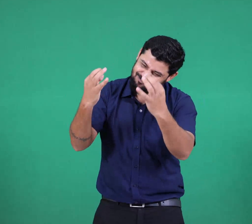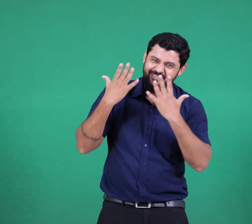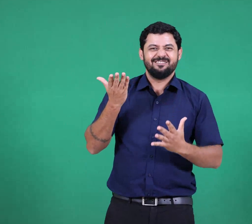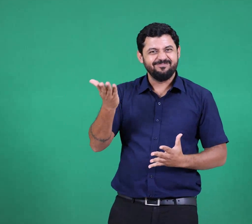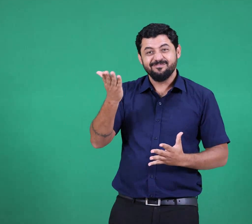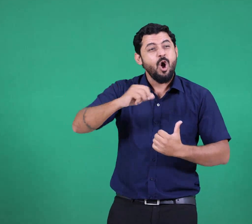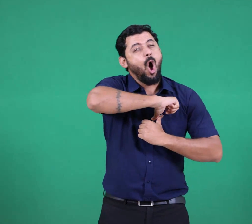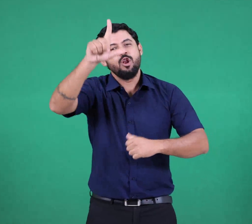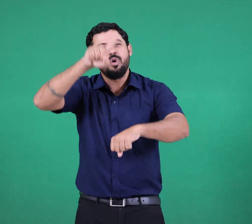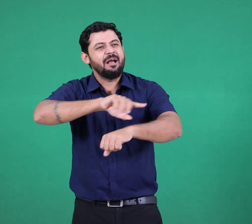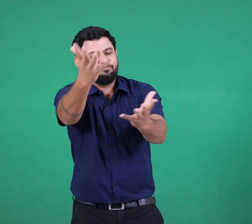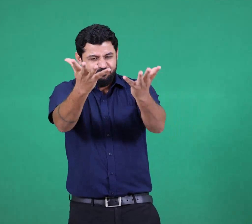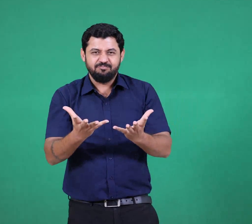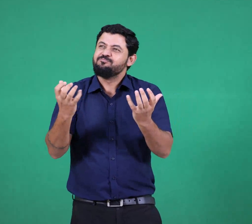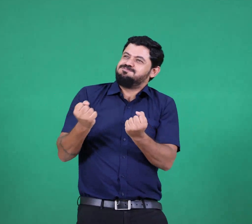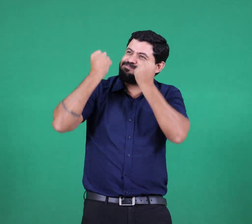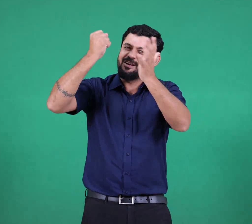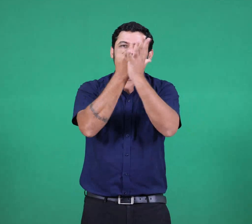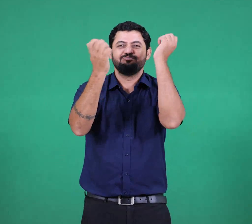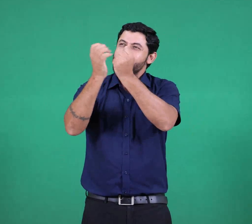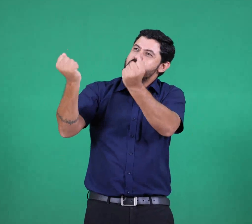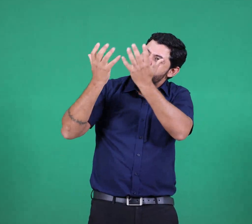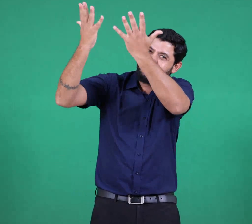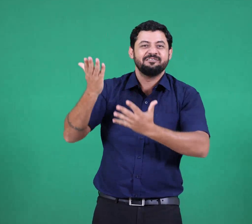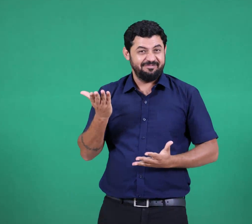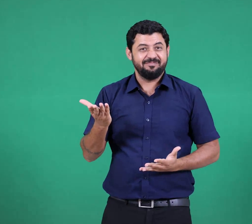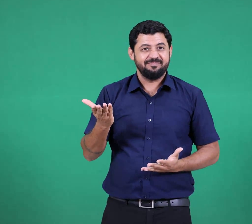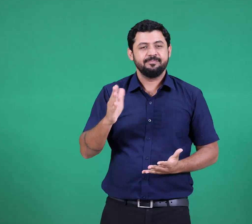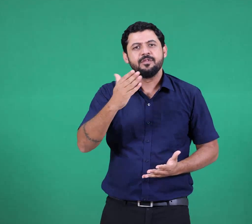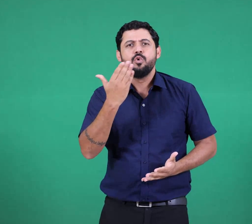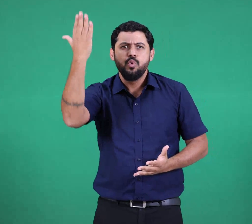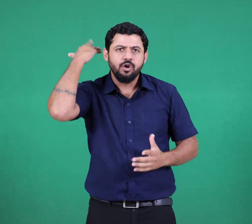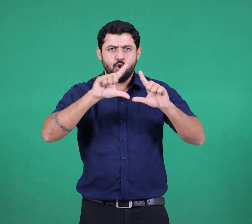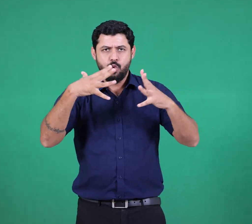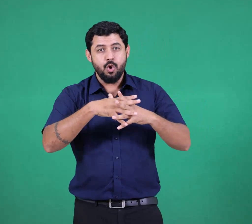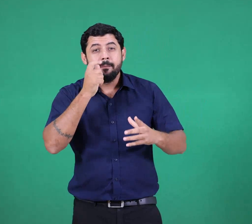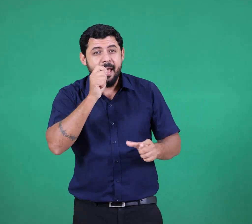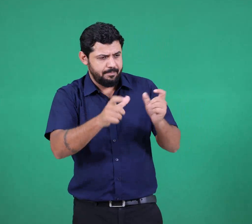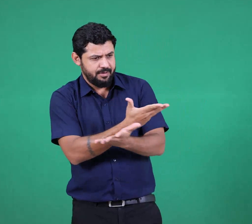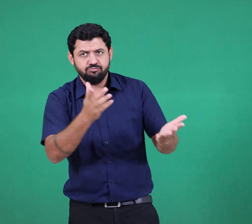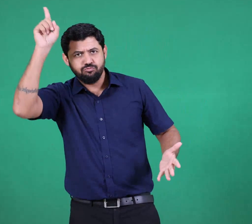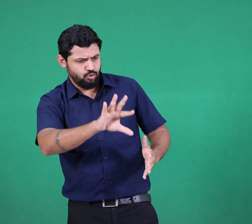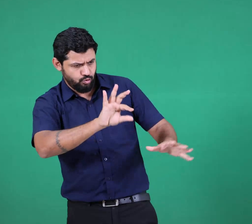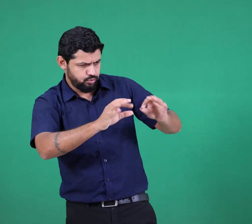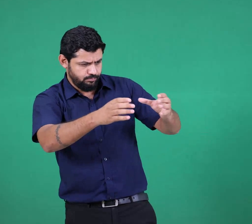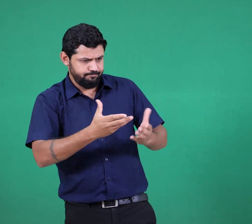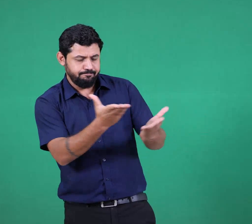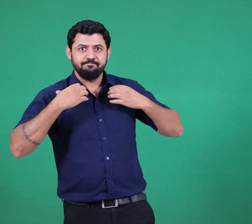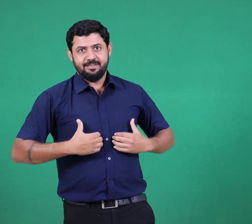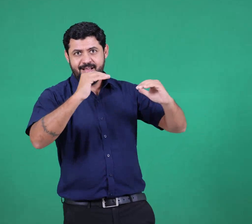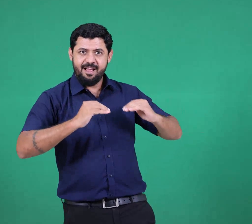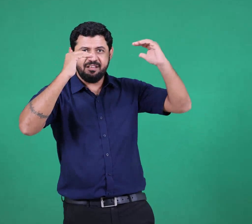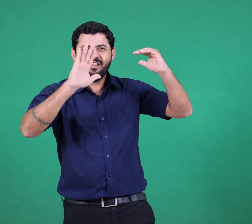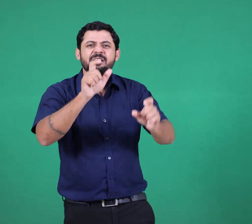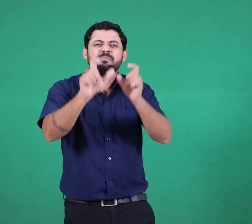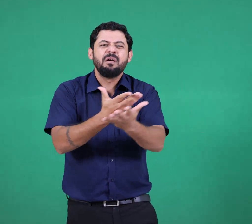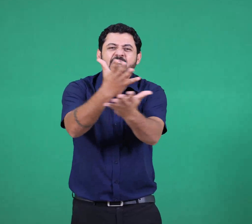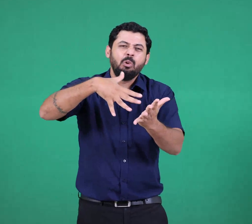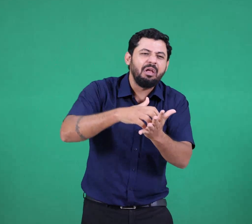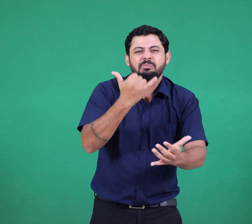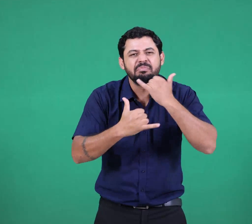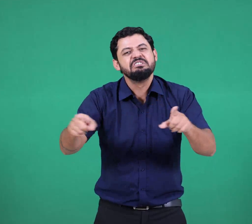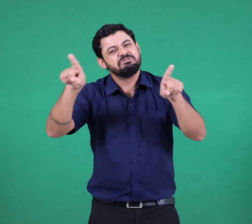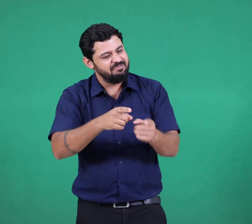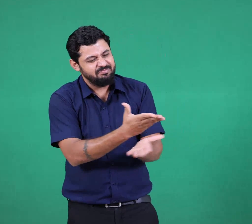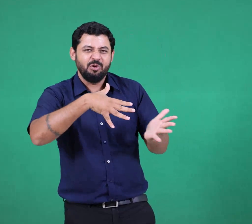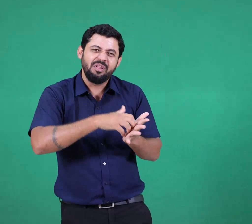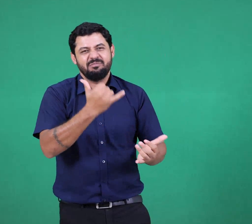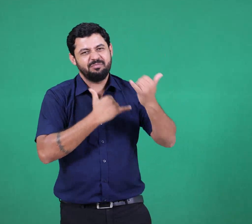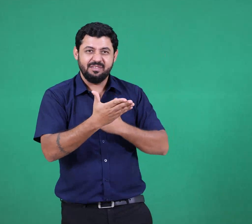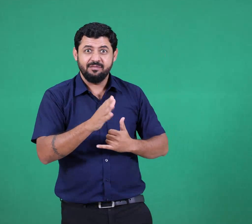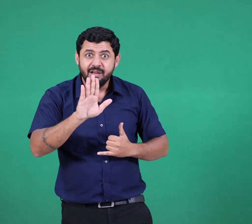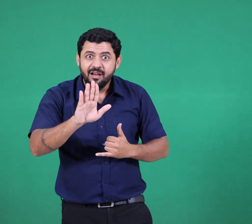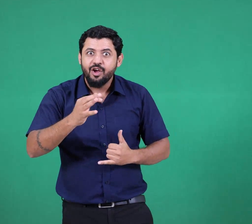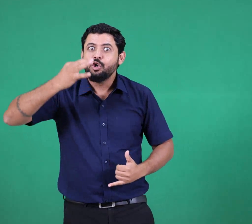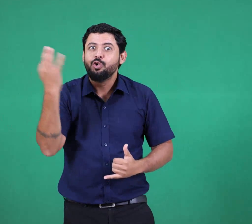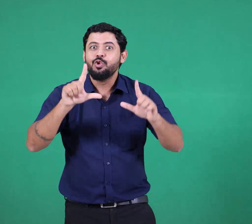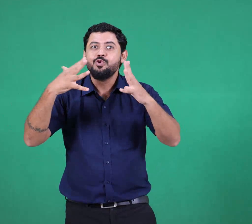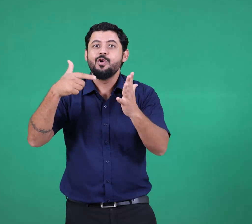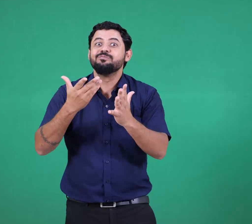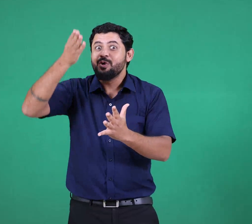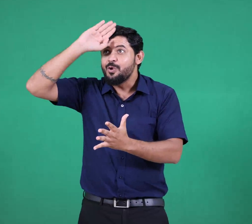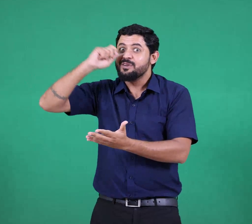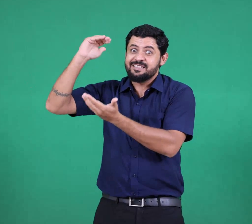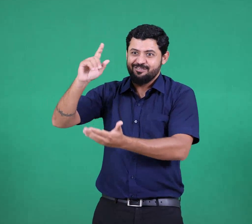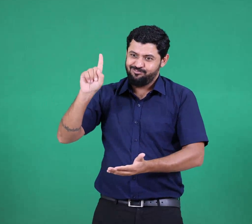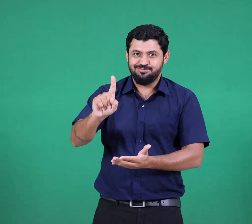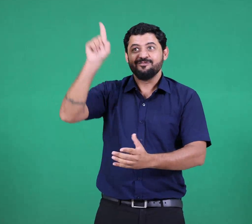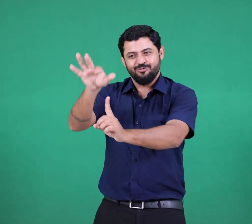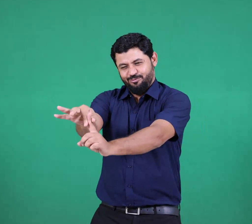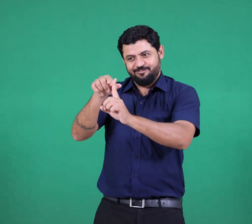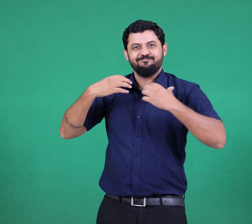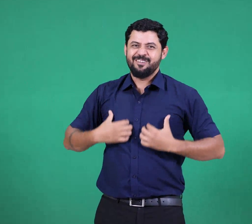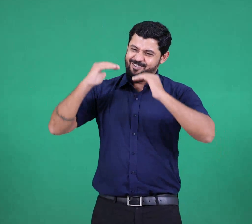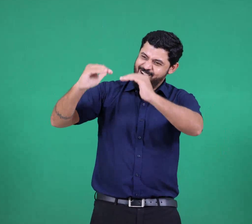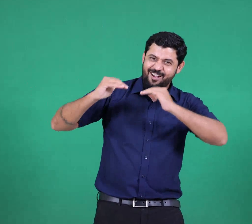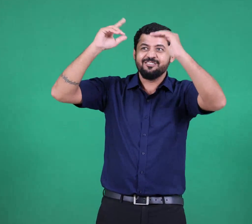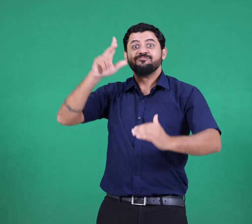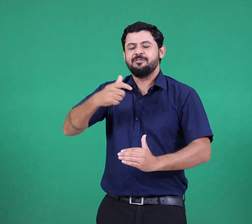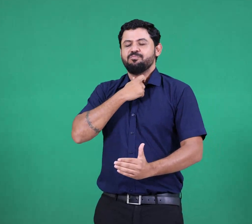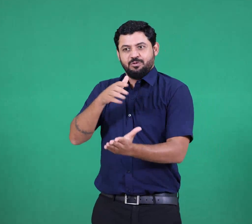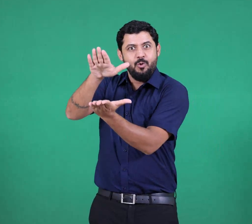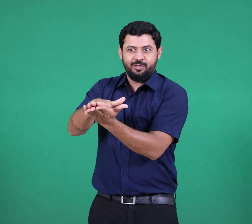He sacrificed for sin once for all when He offered up Himself. For the law appoints as high priests men who are weak;